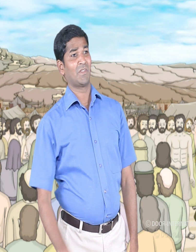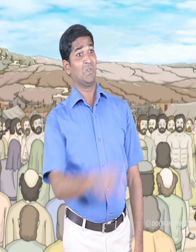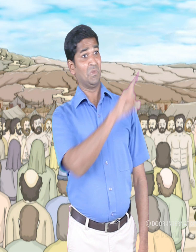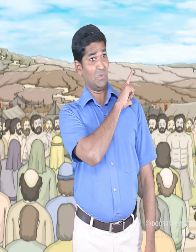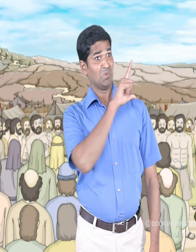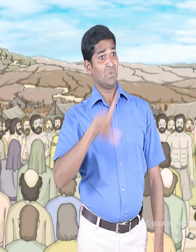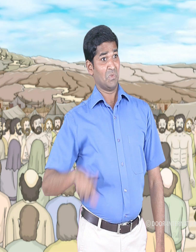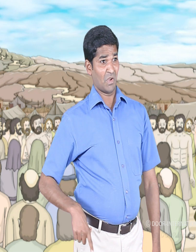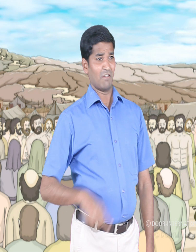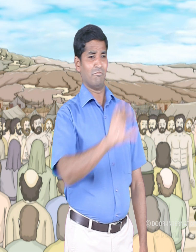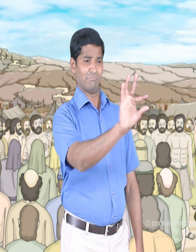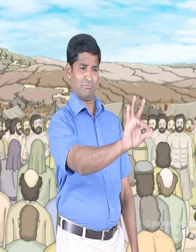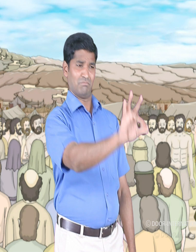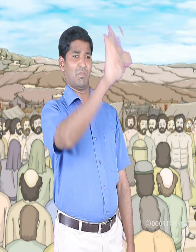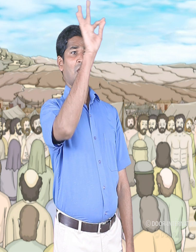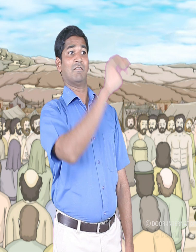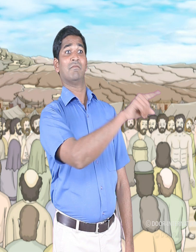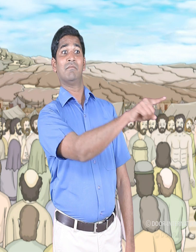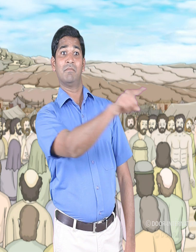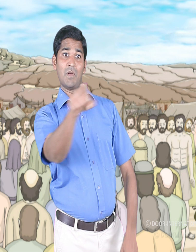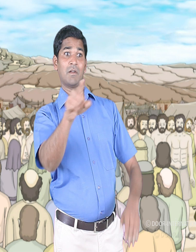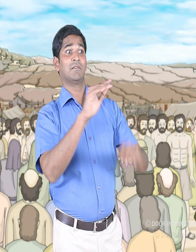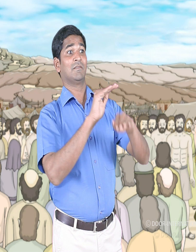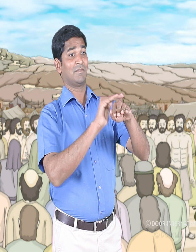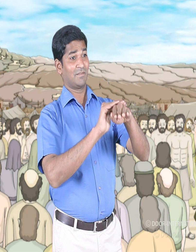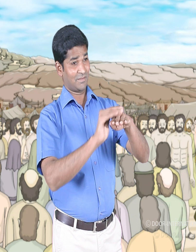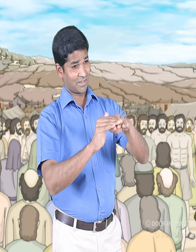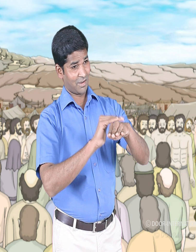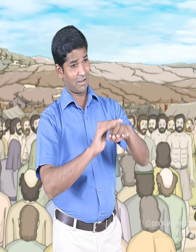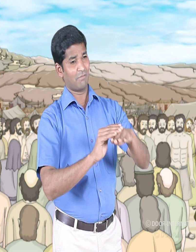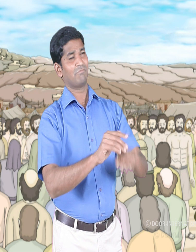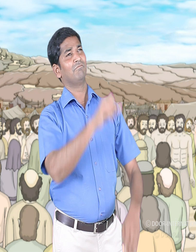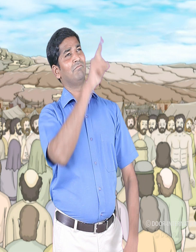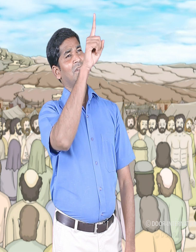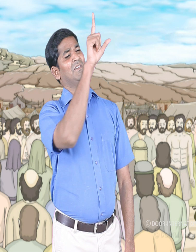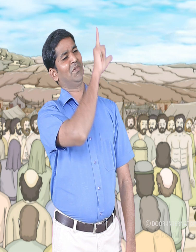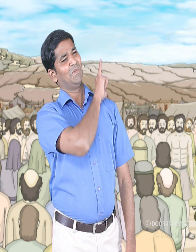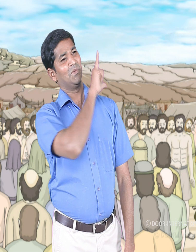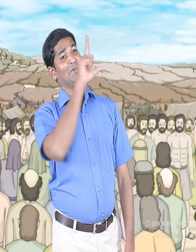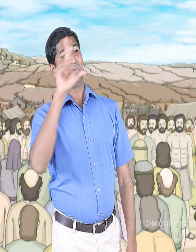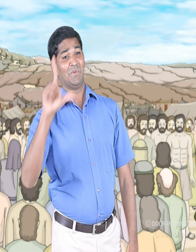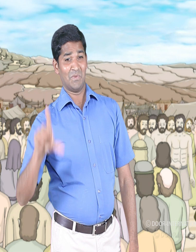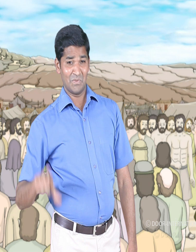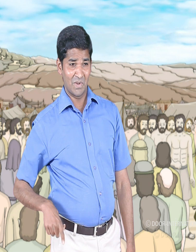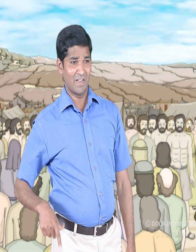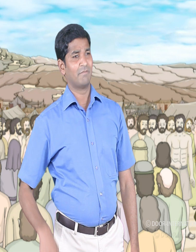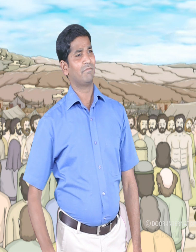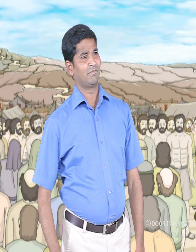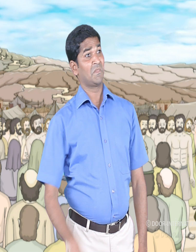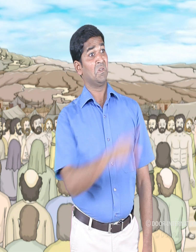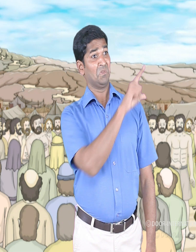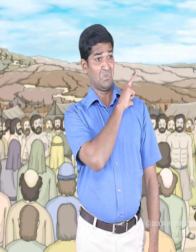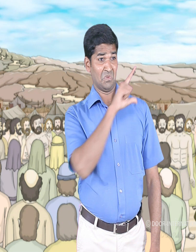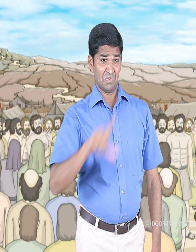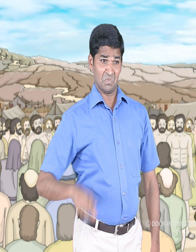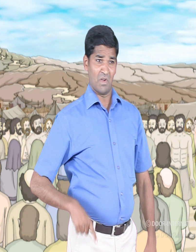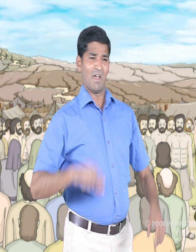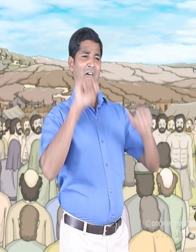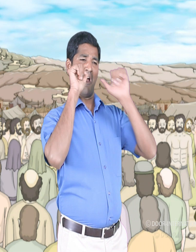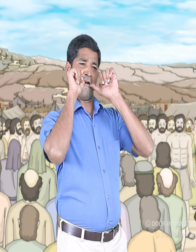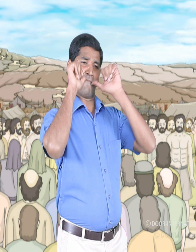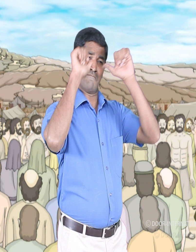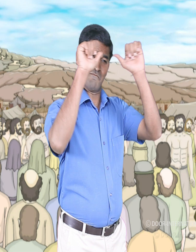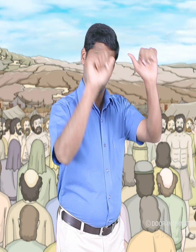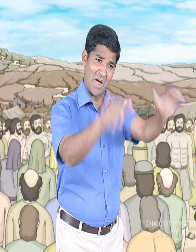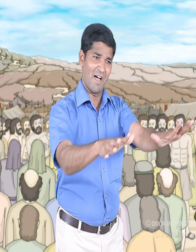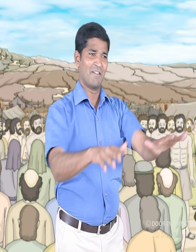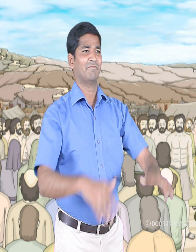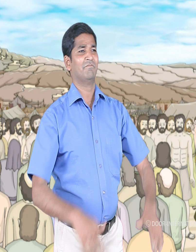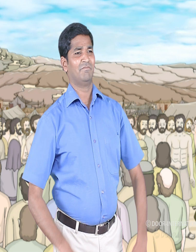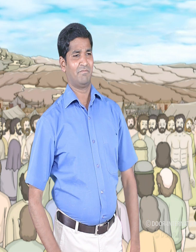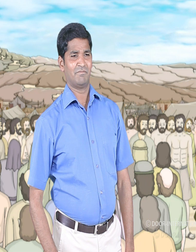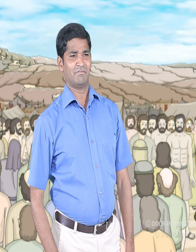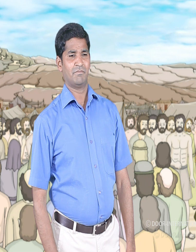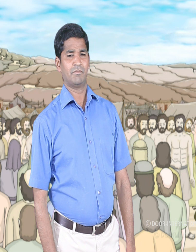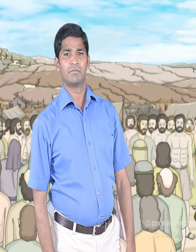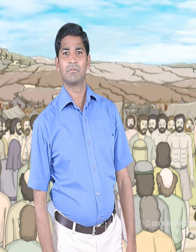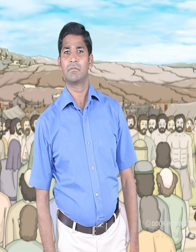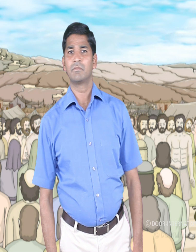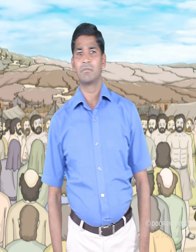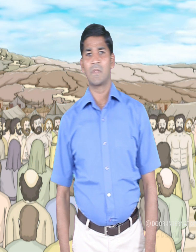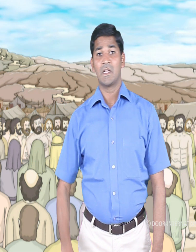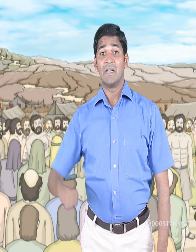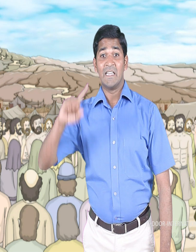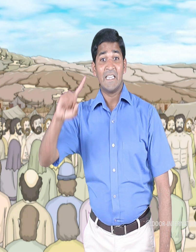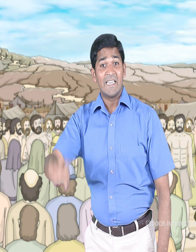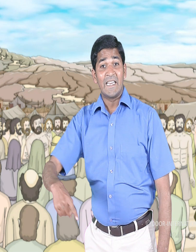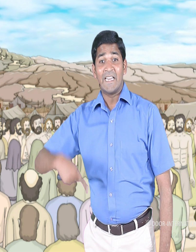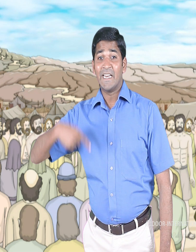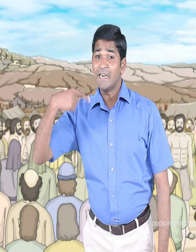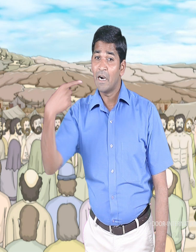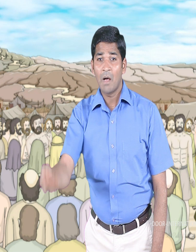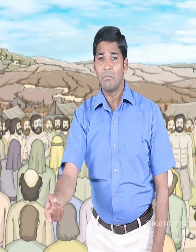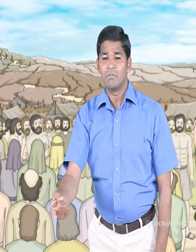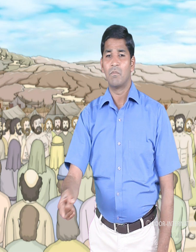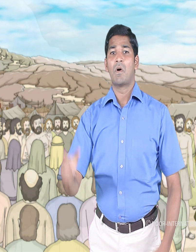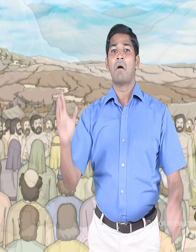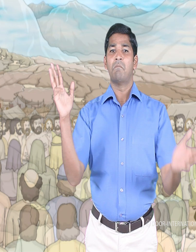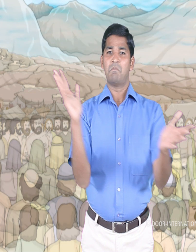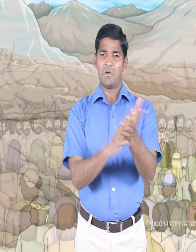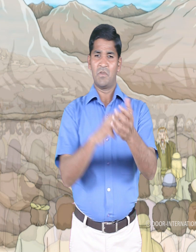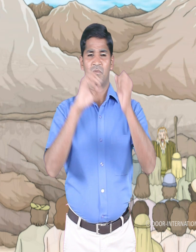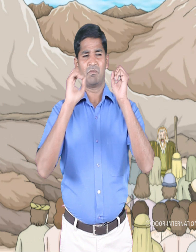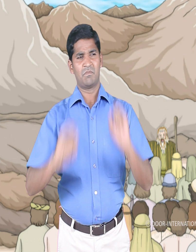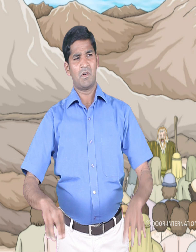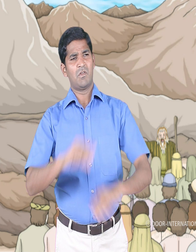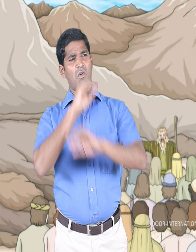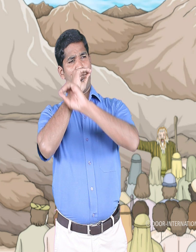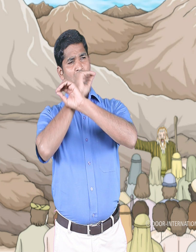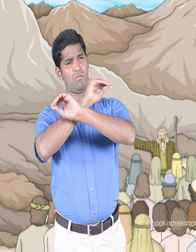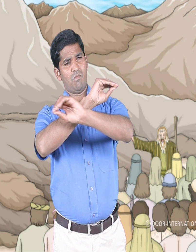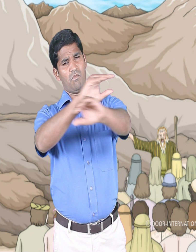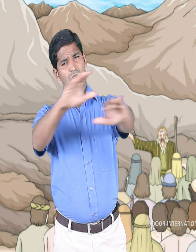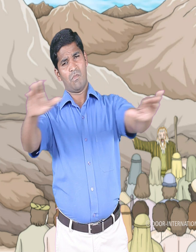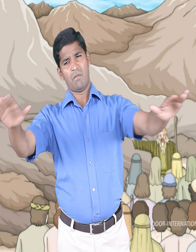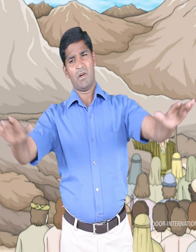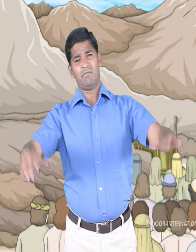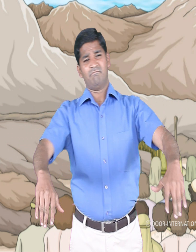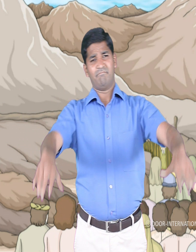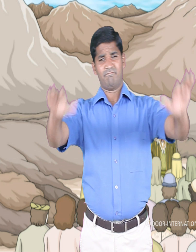so the LORD has bestowed a blessing on you this day.”